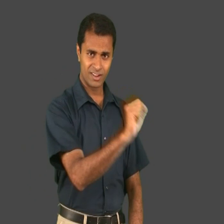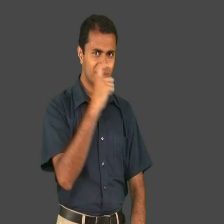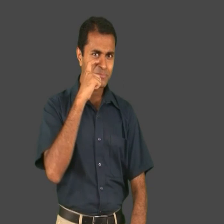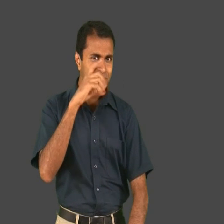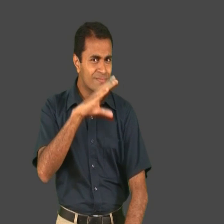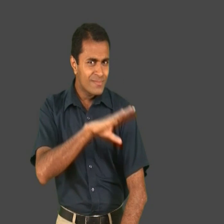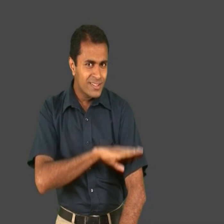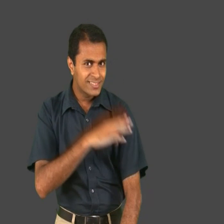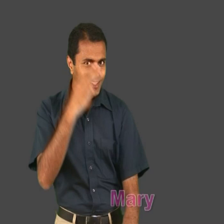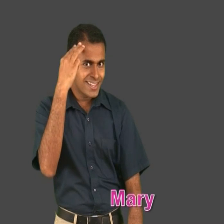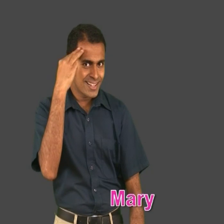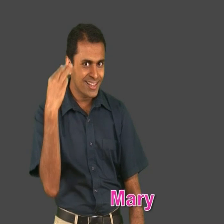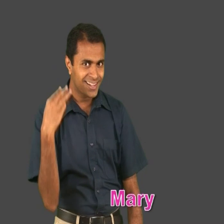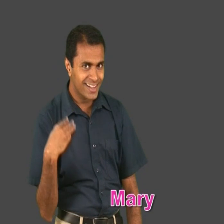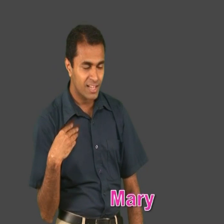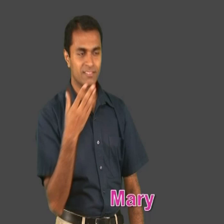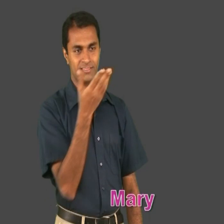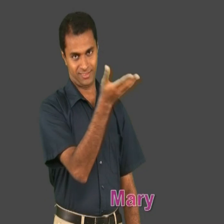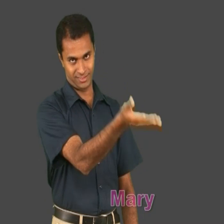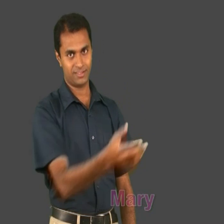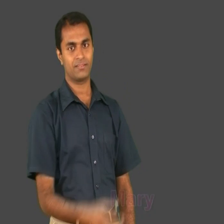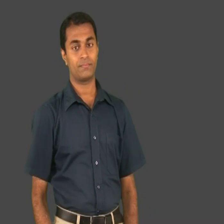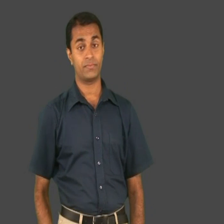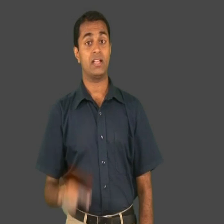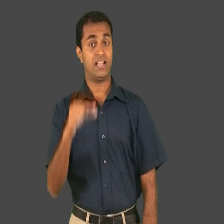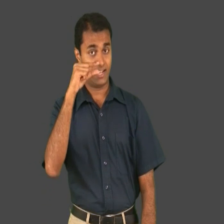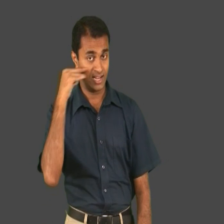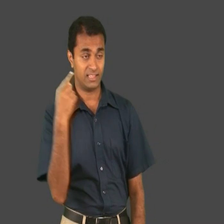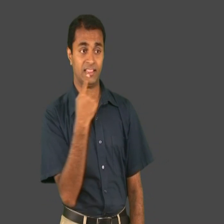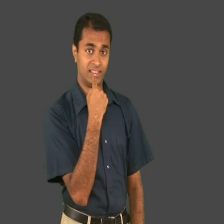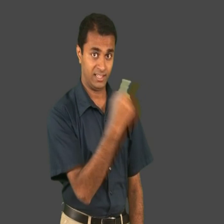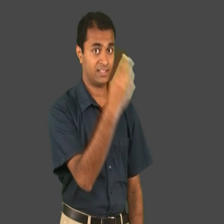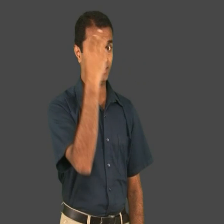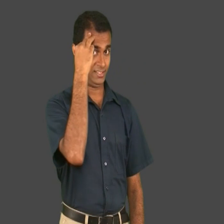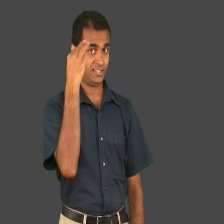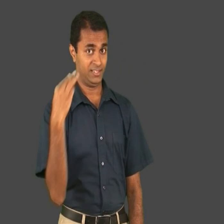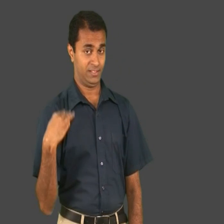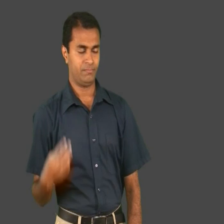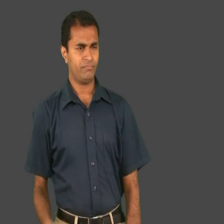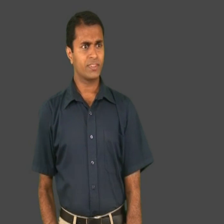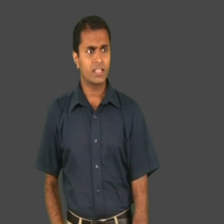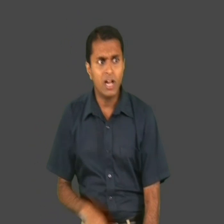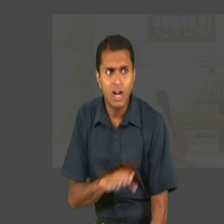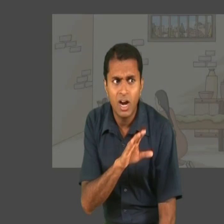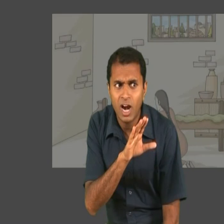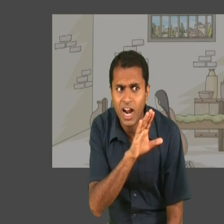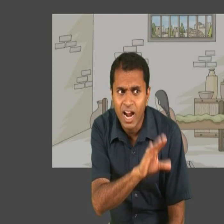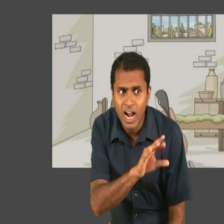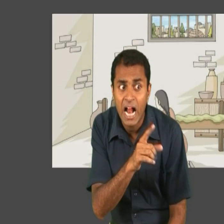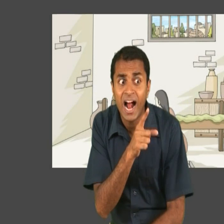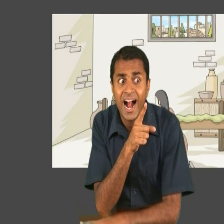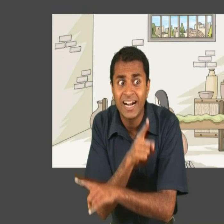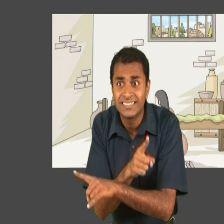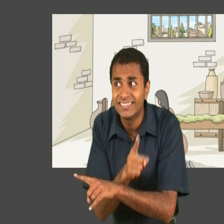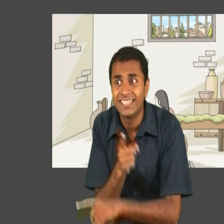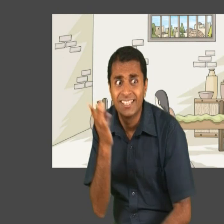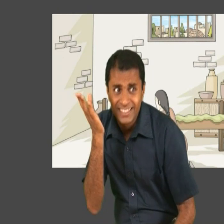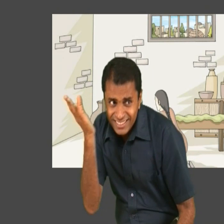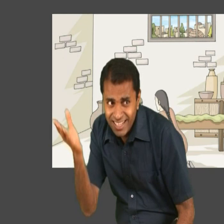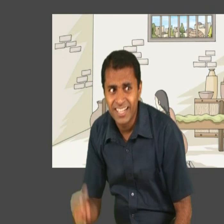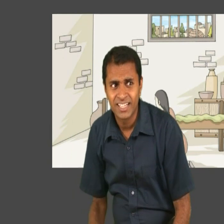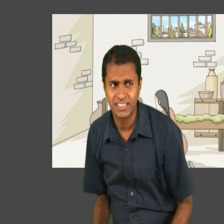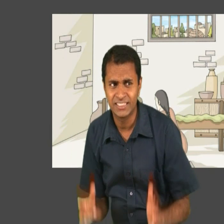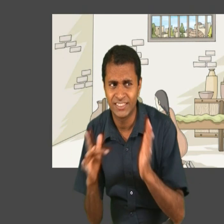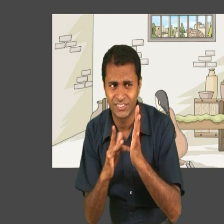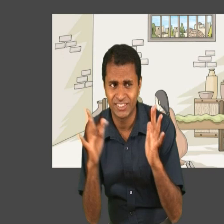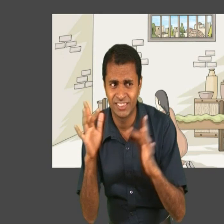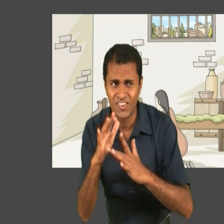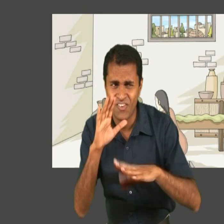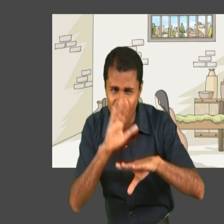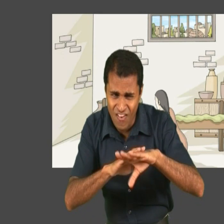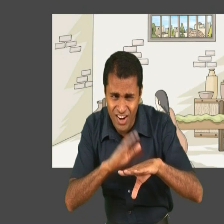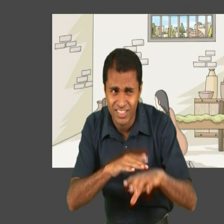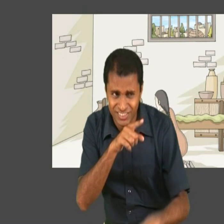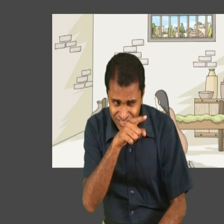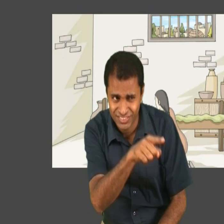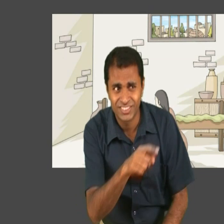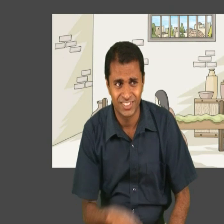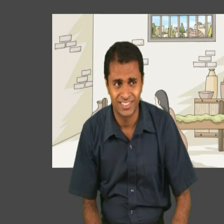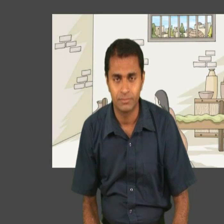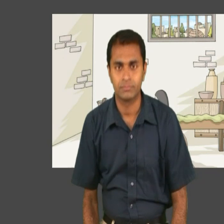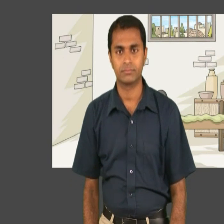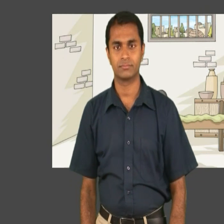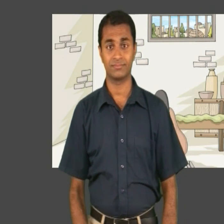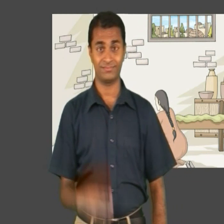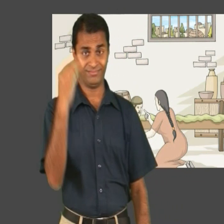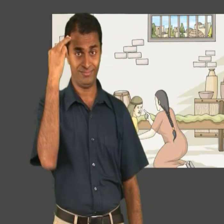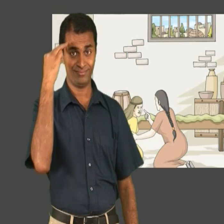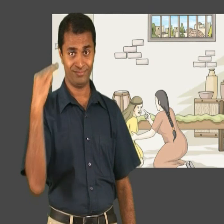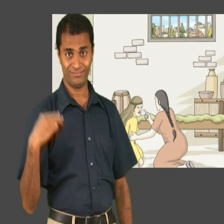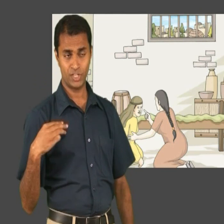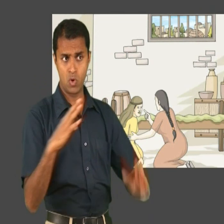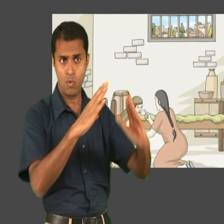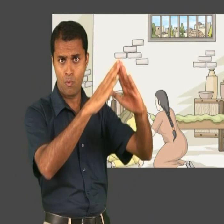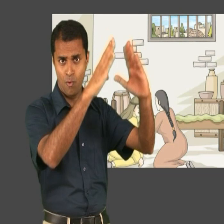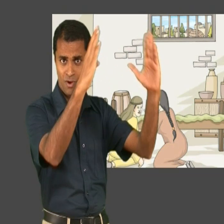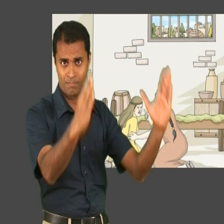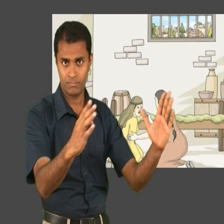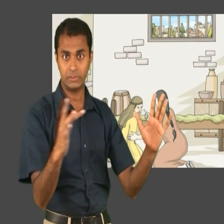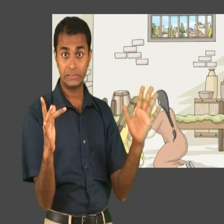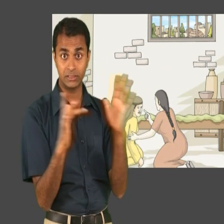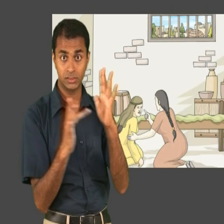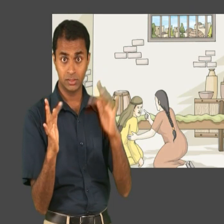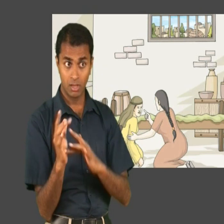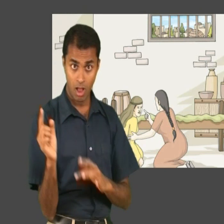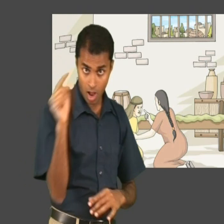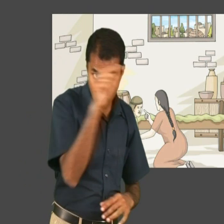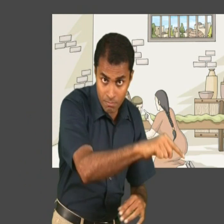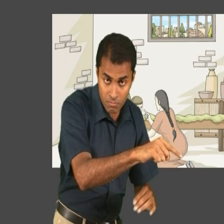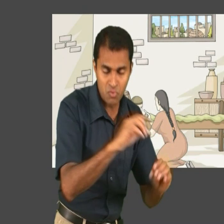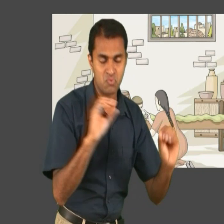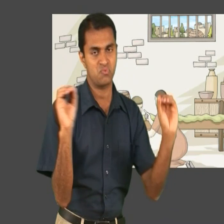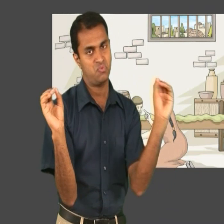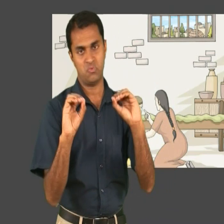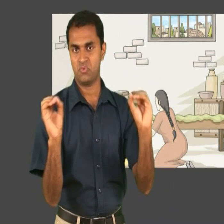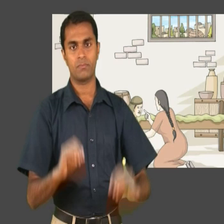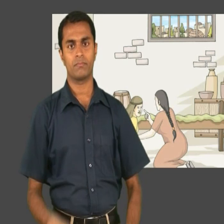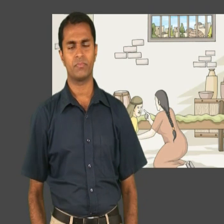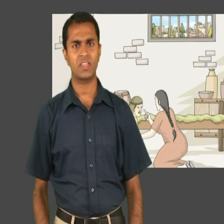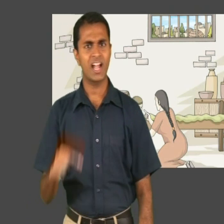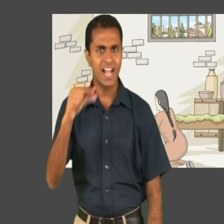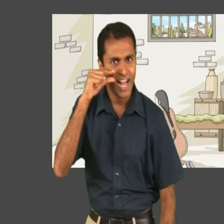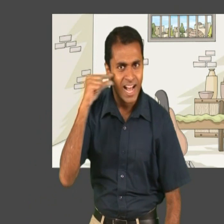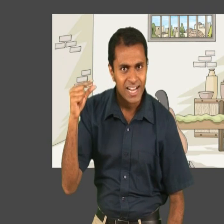And when Mary heard this, she got up quickly and went to Him.